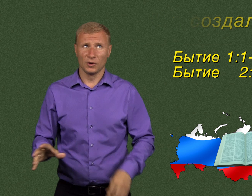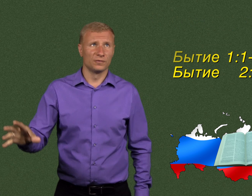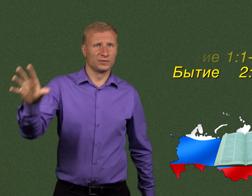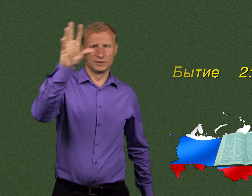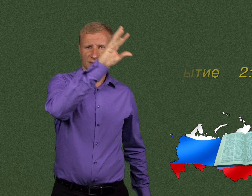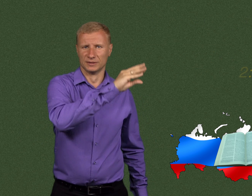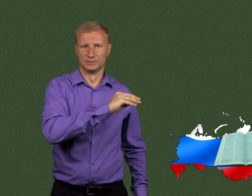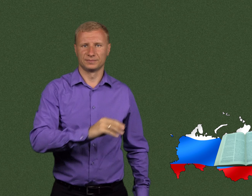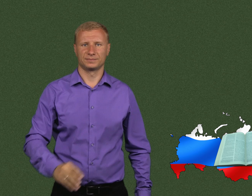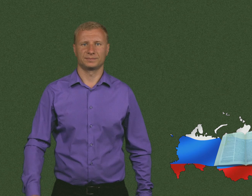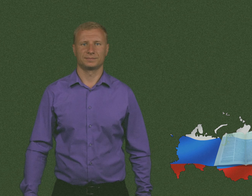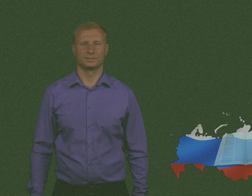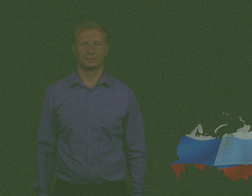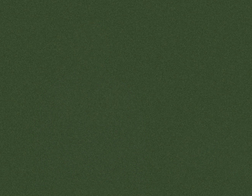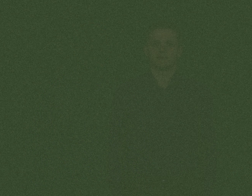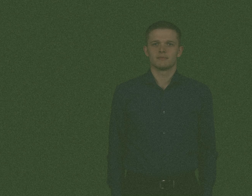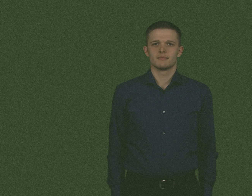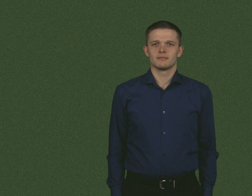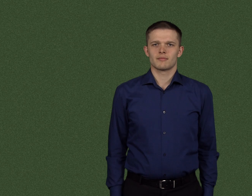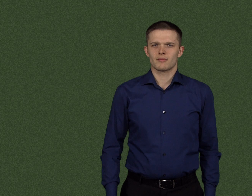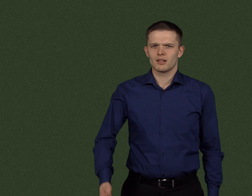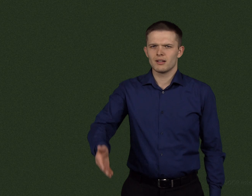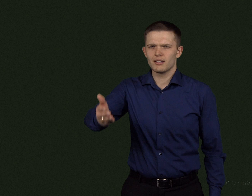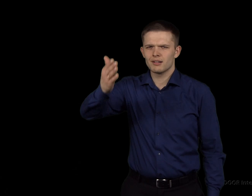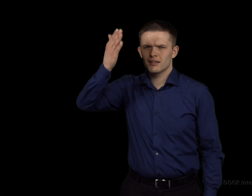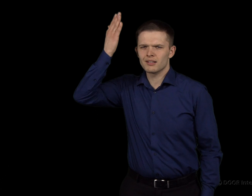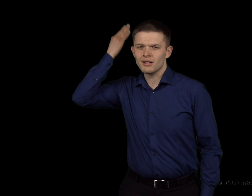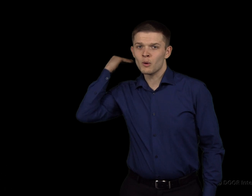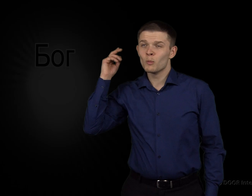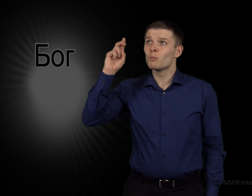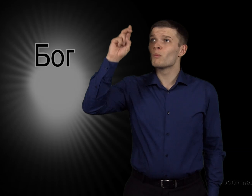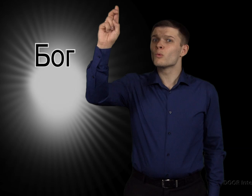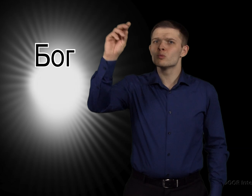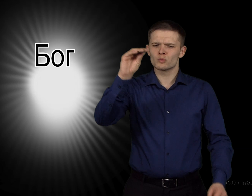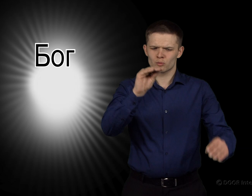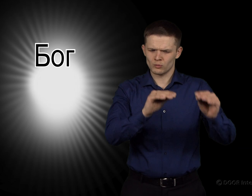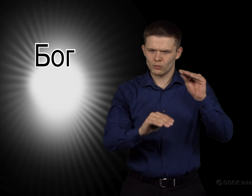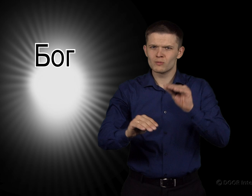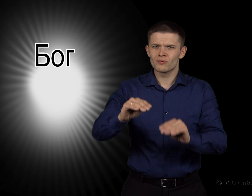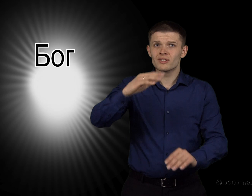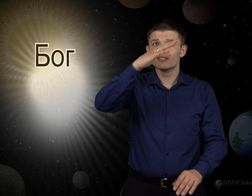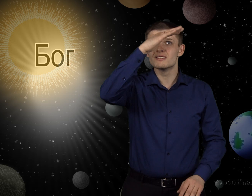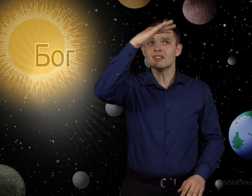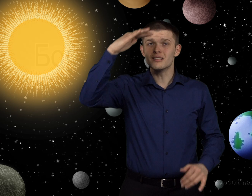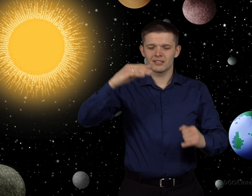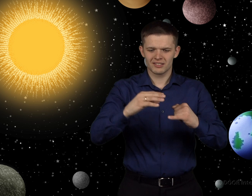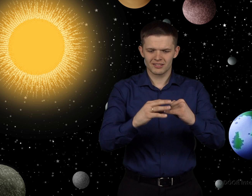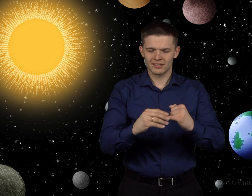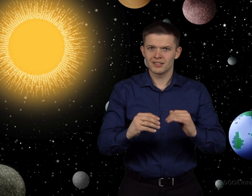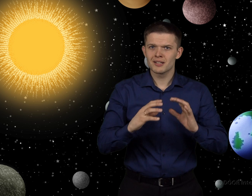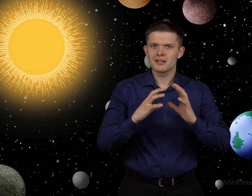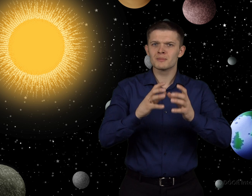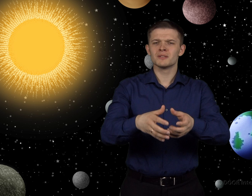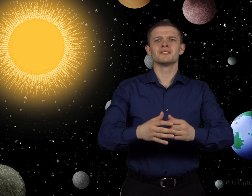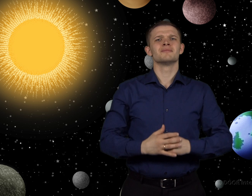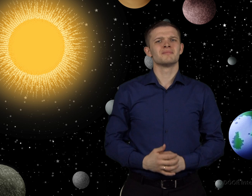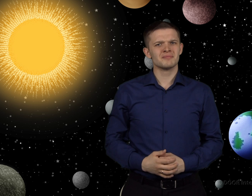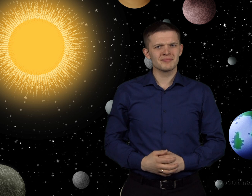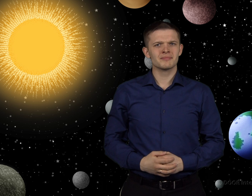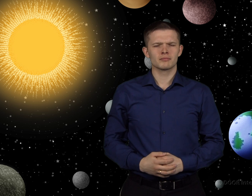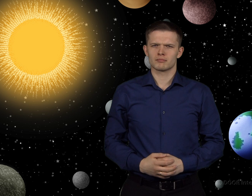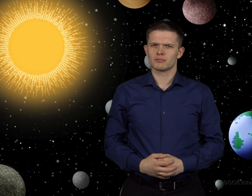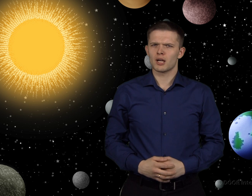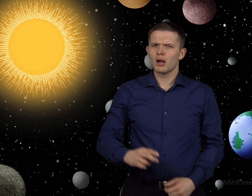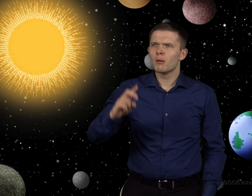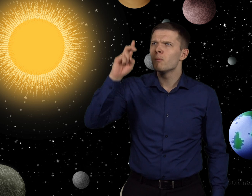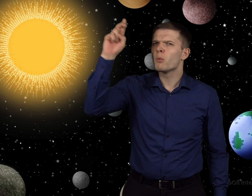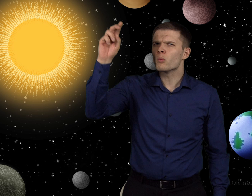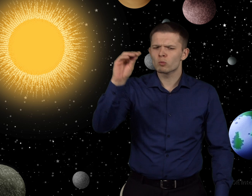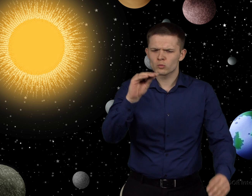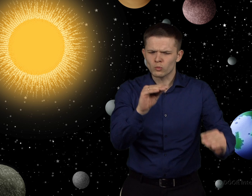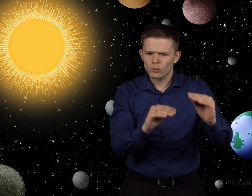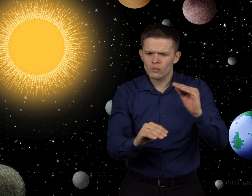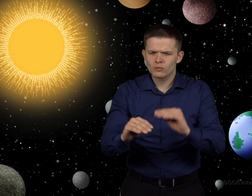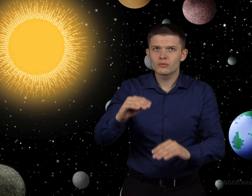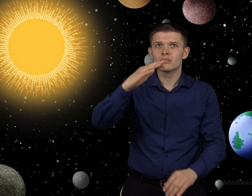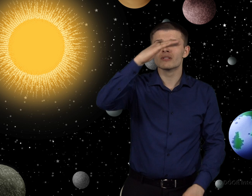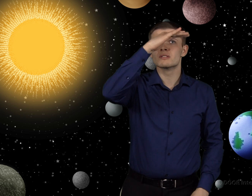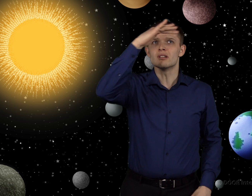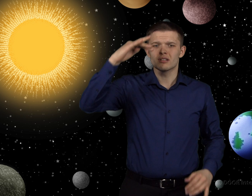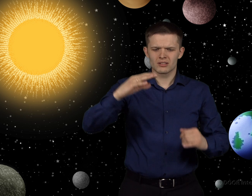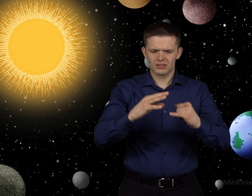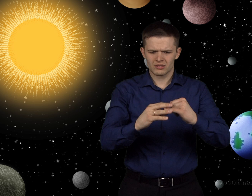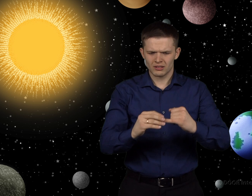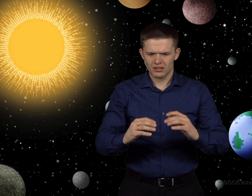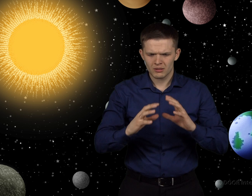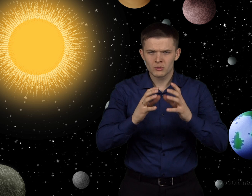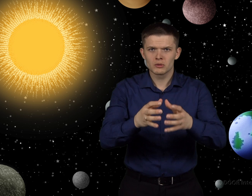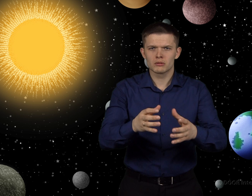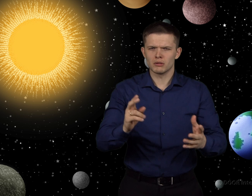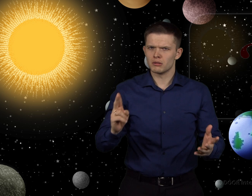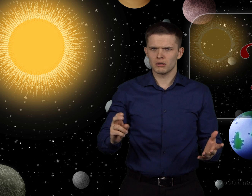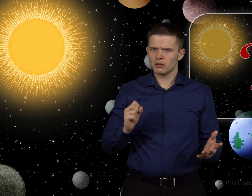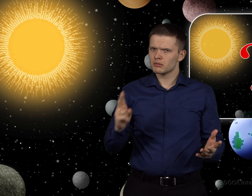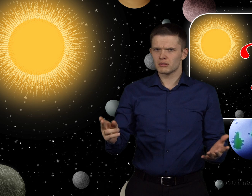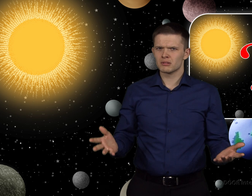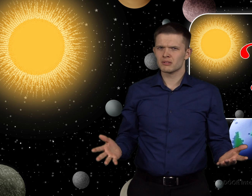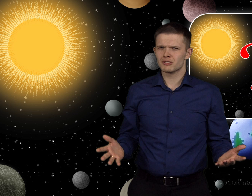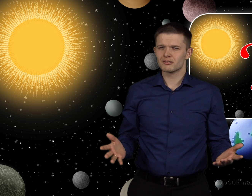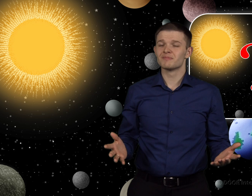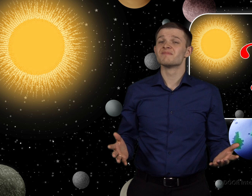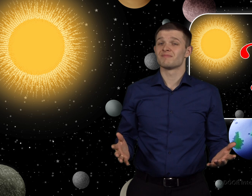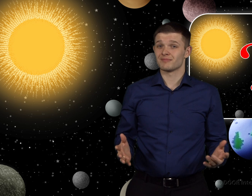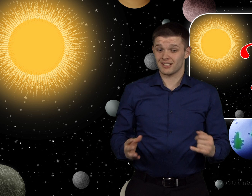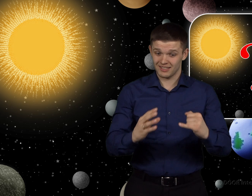In the beginning God created the heavens and the earth.